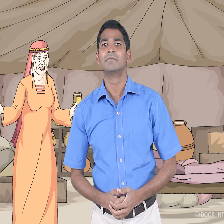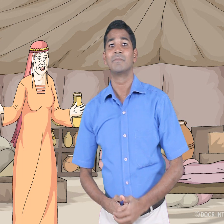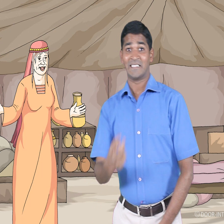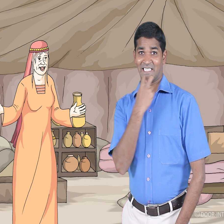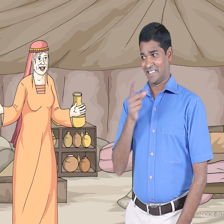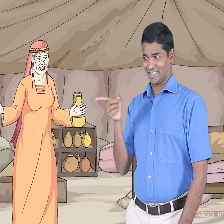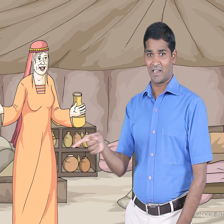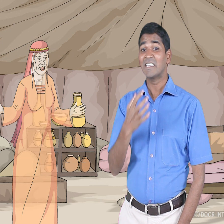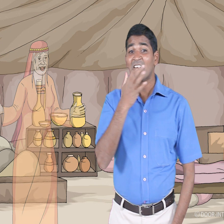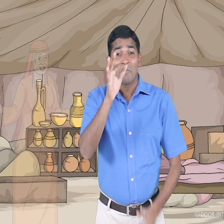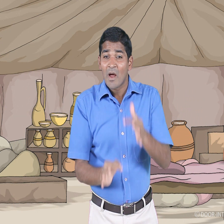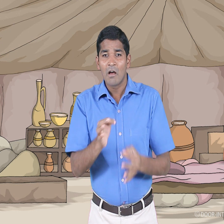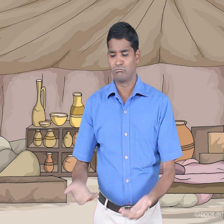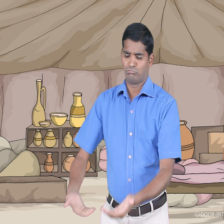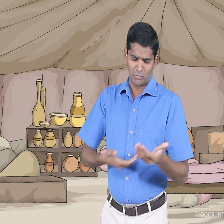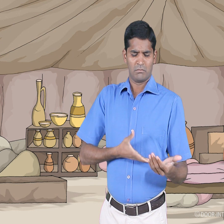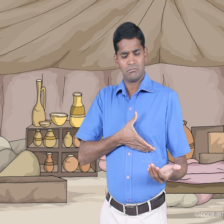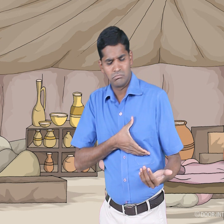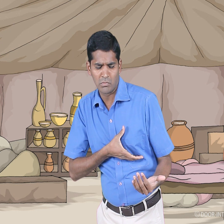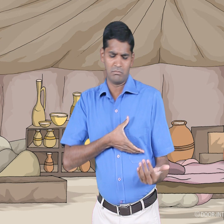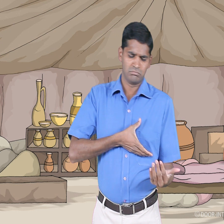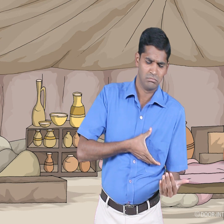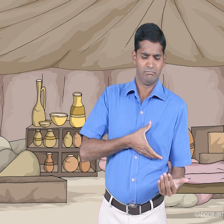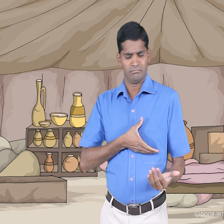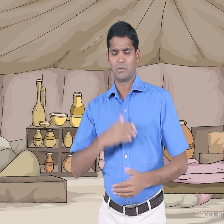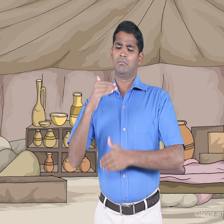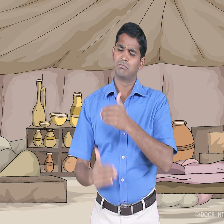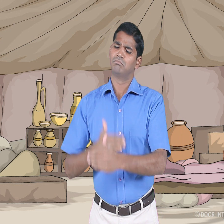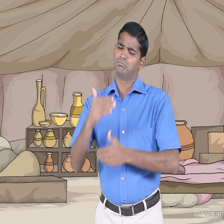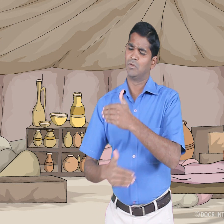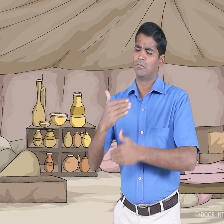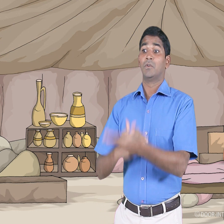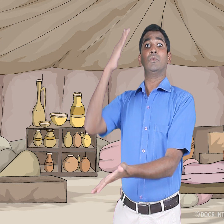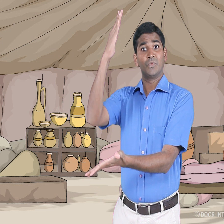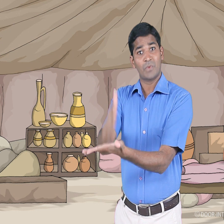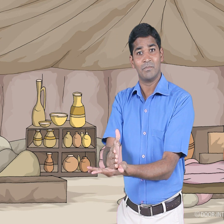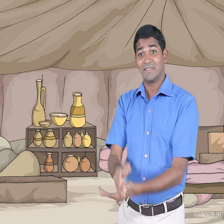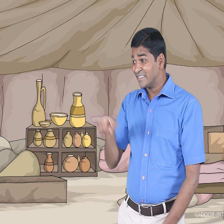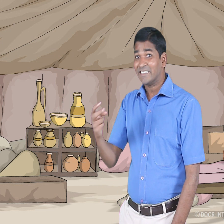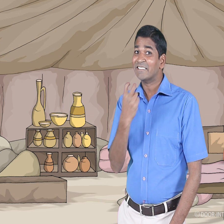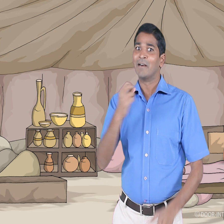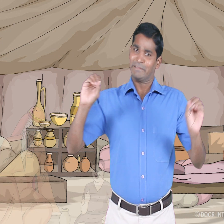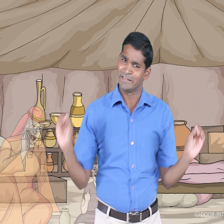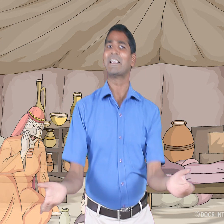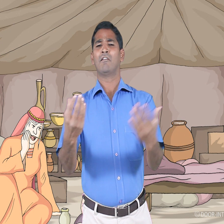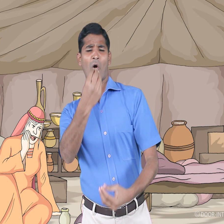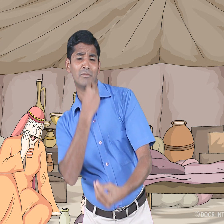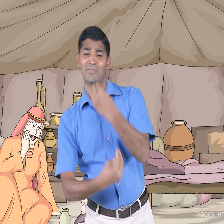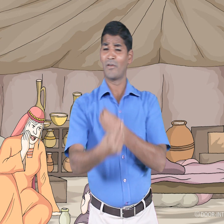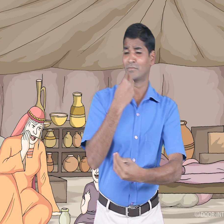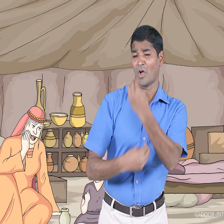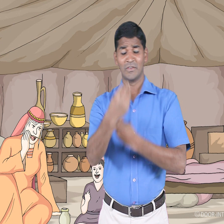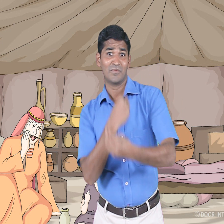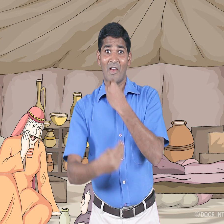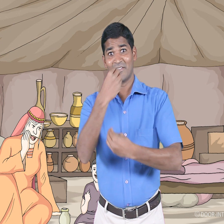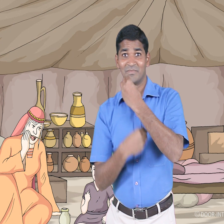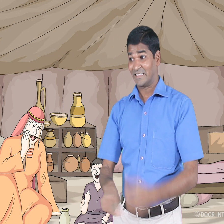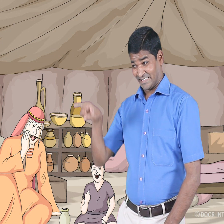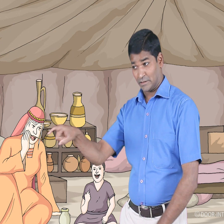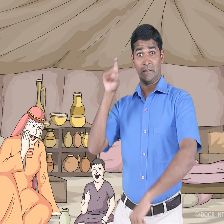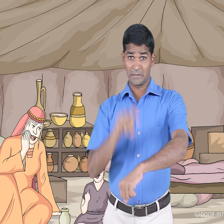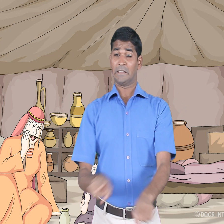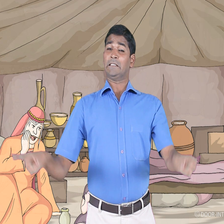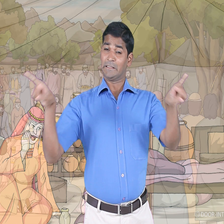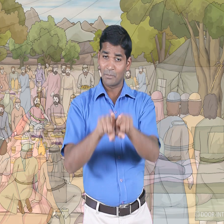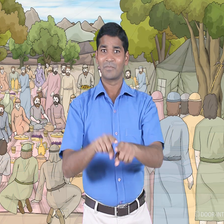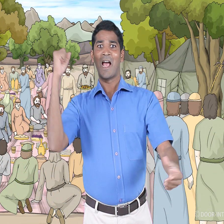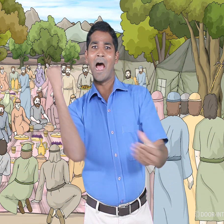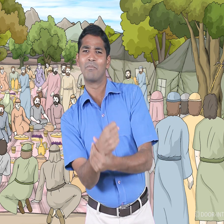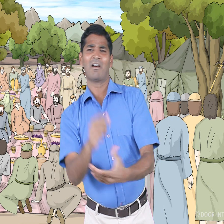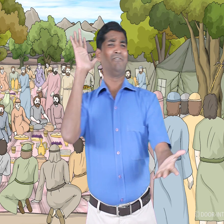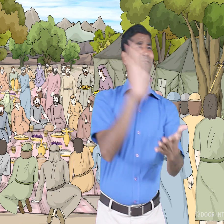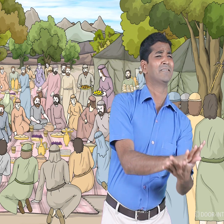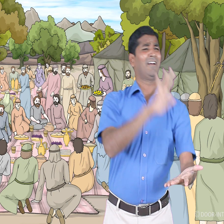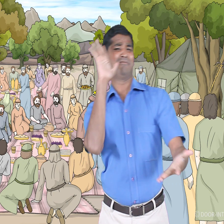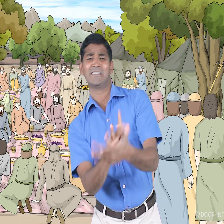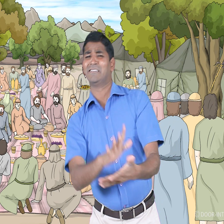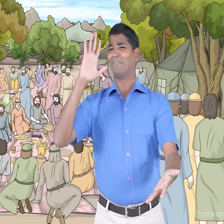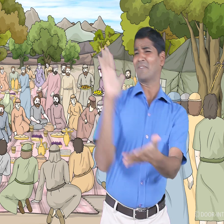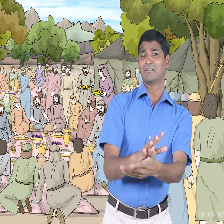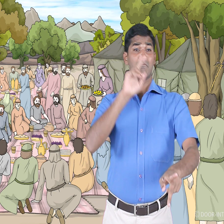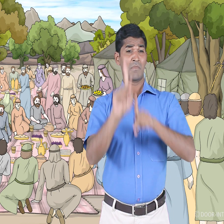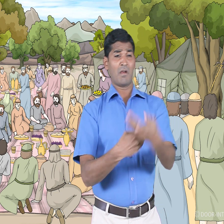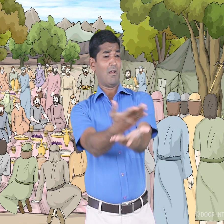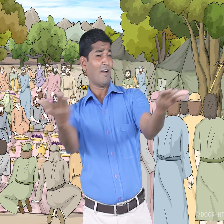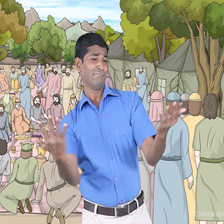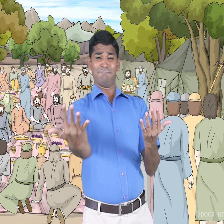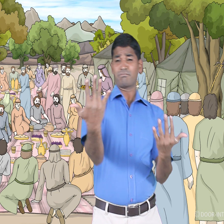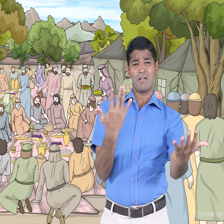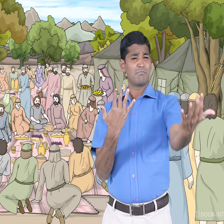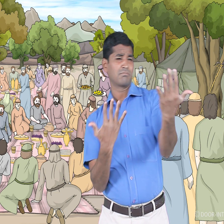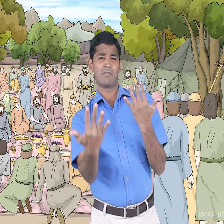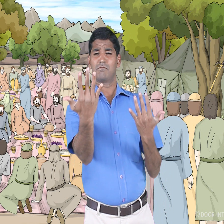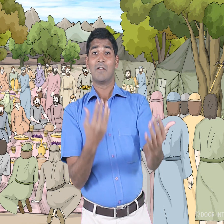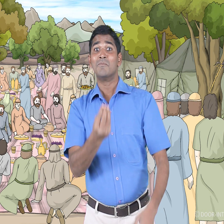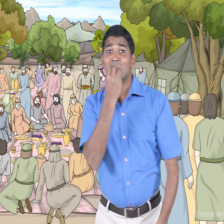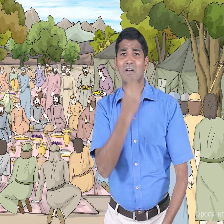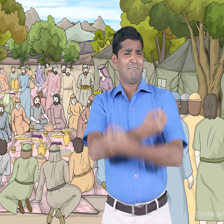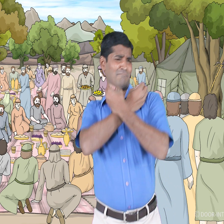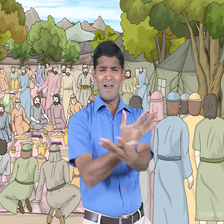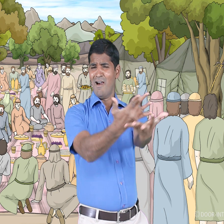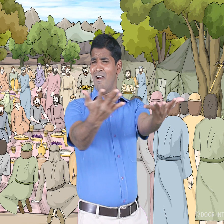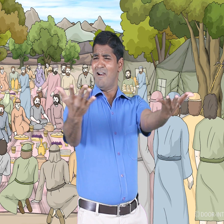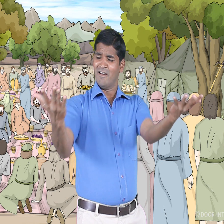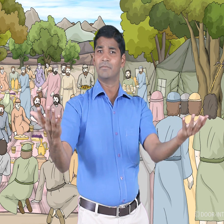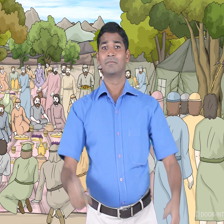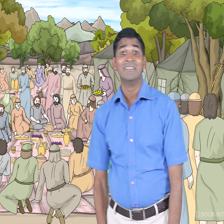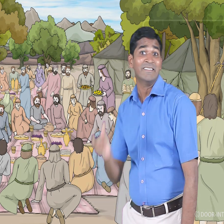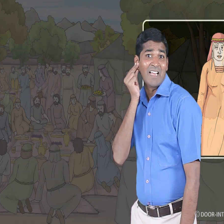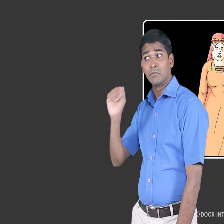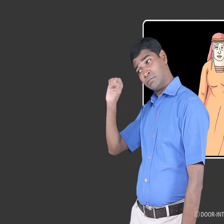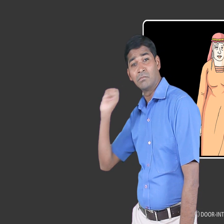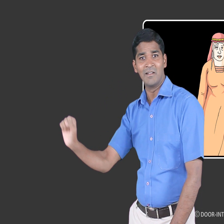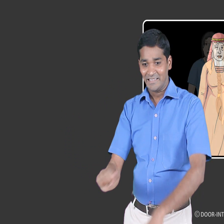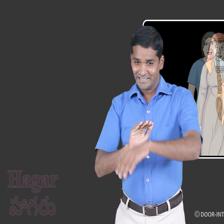So the child grew and was weaned, and Abraham held a great feast on the day Isaac was weaned.